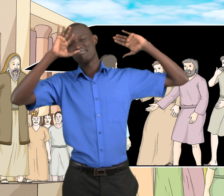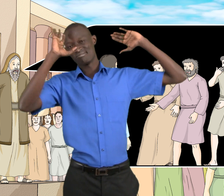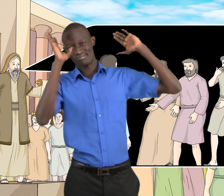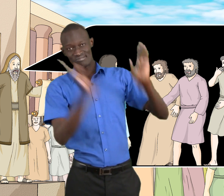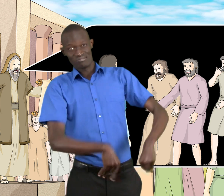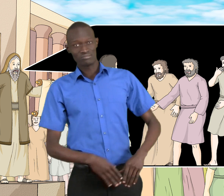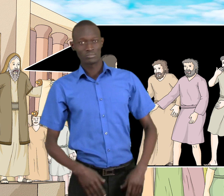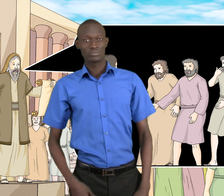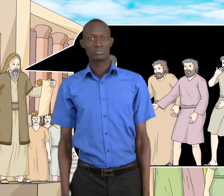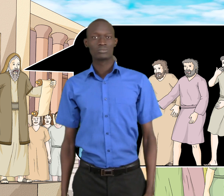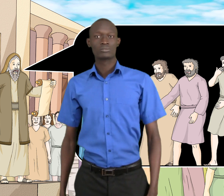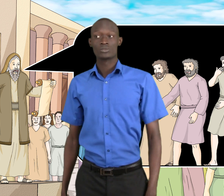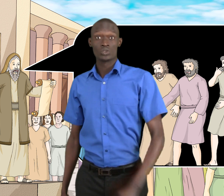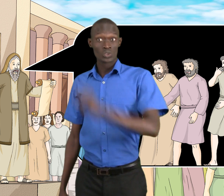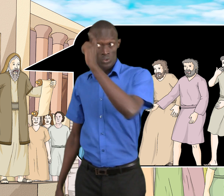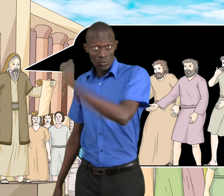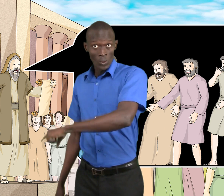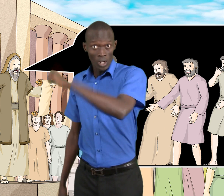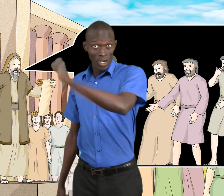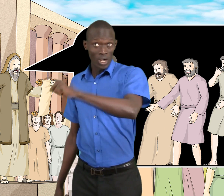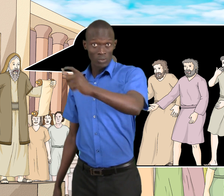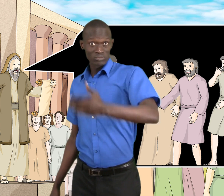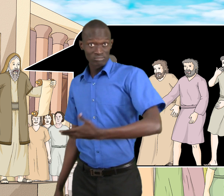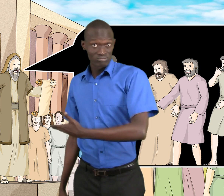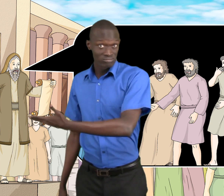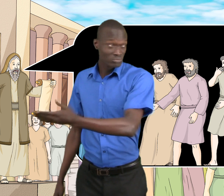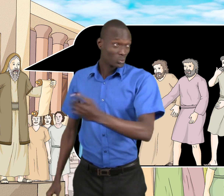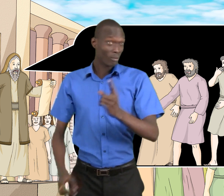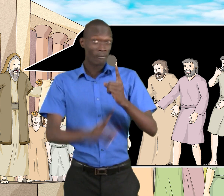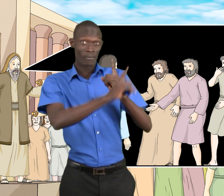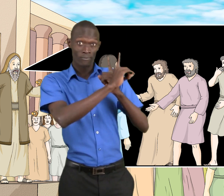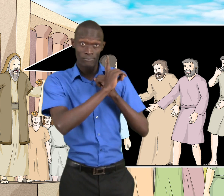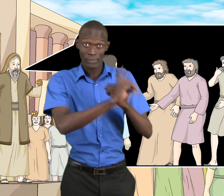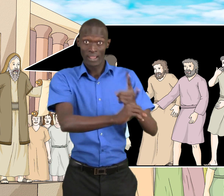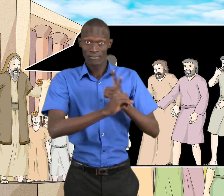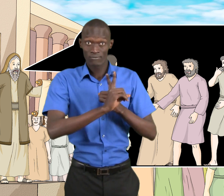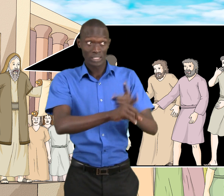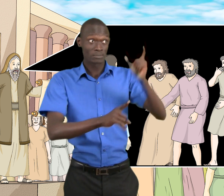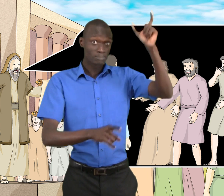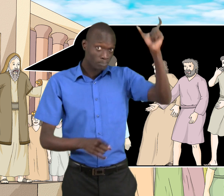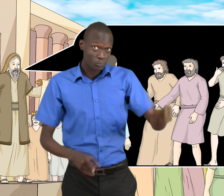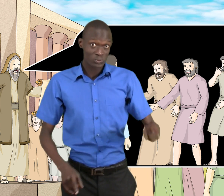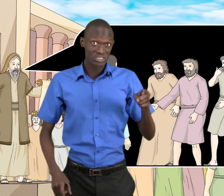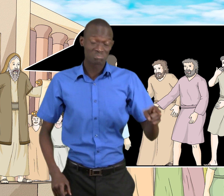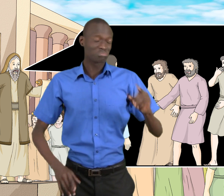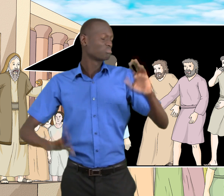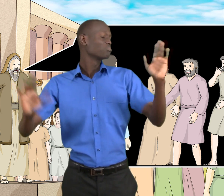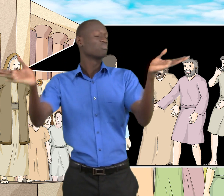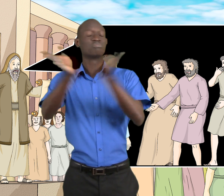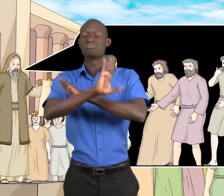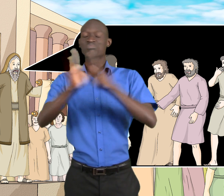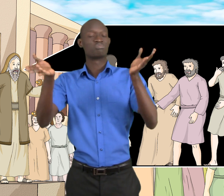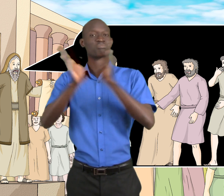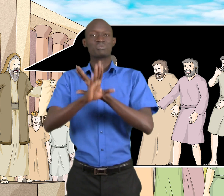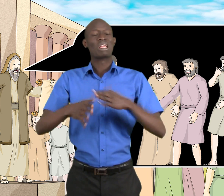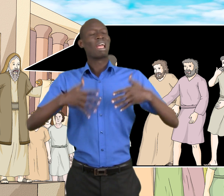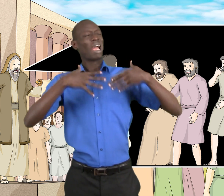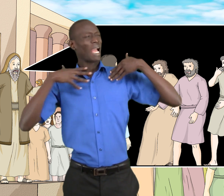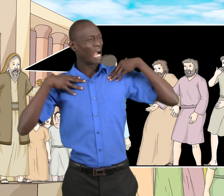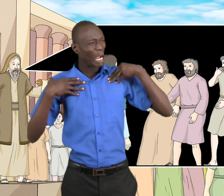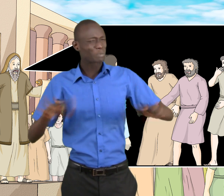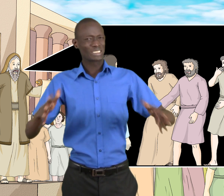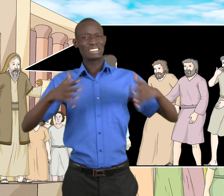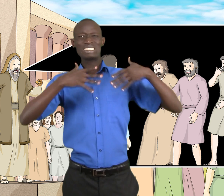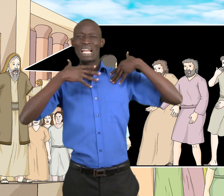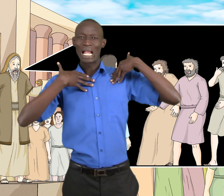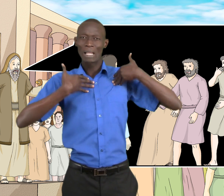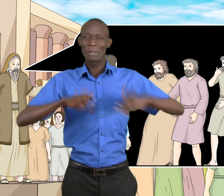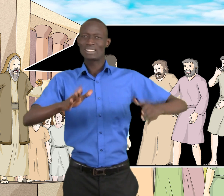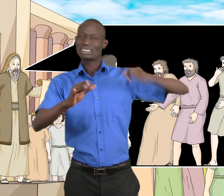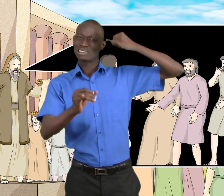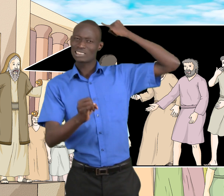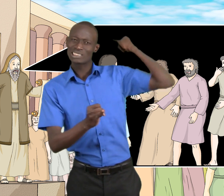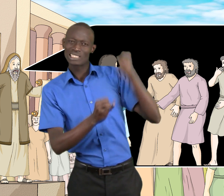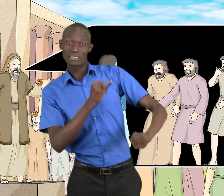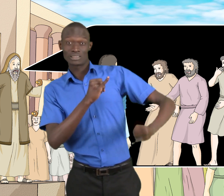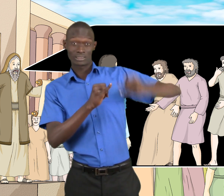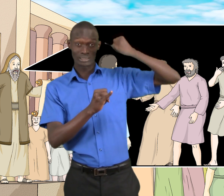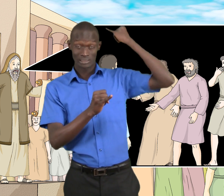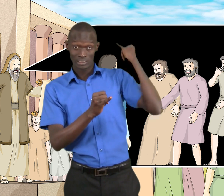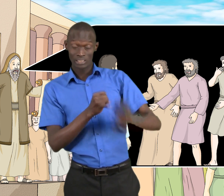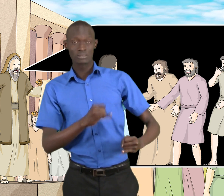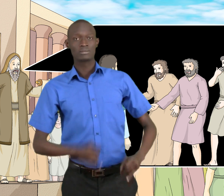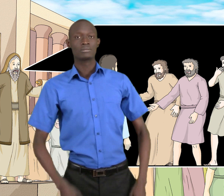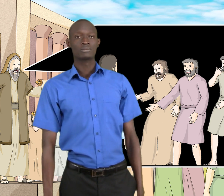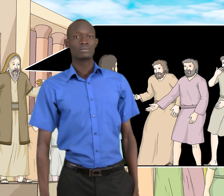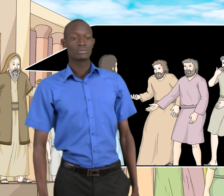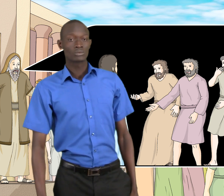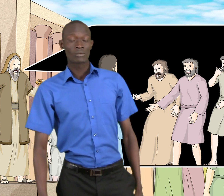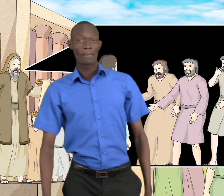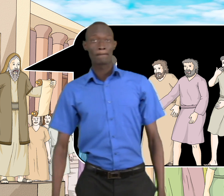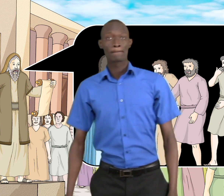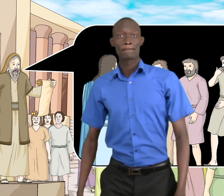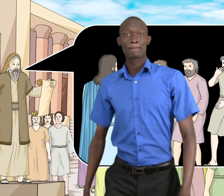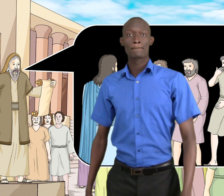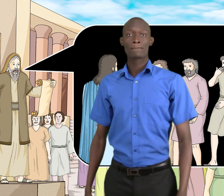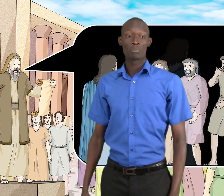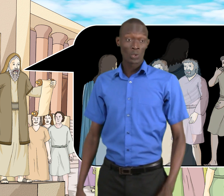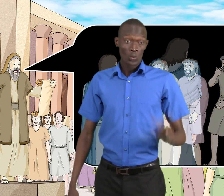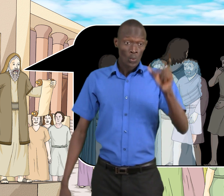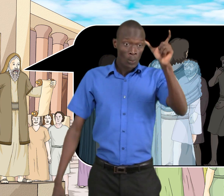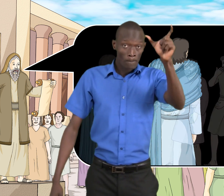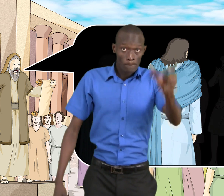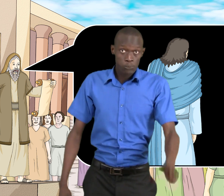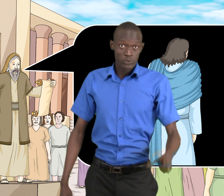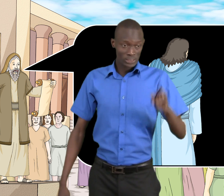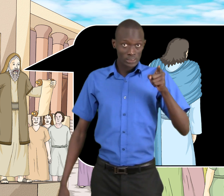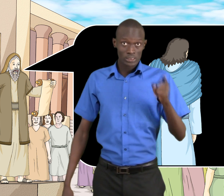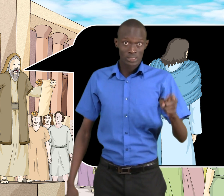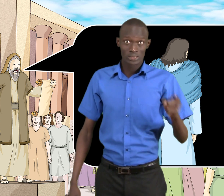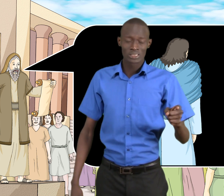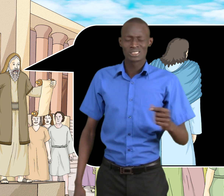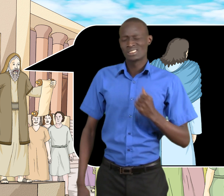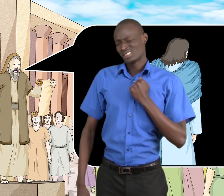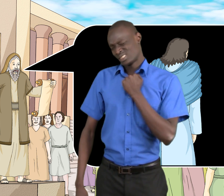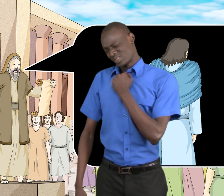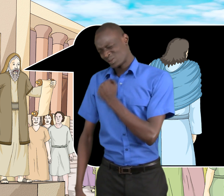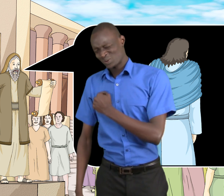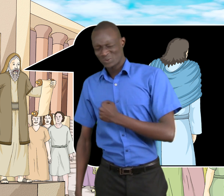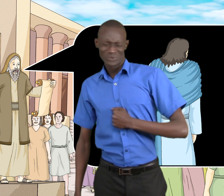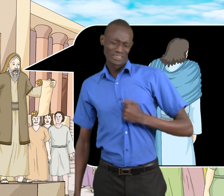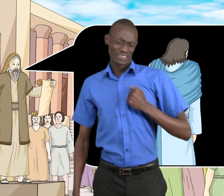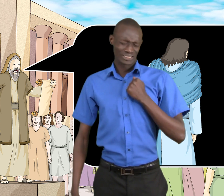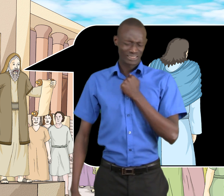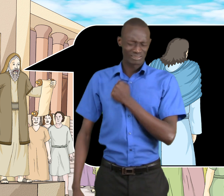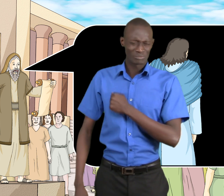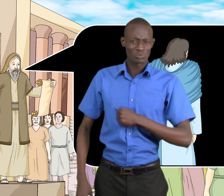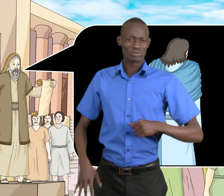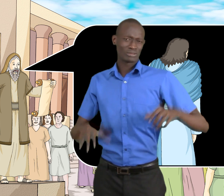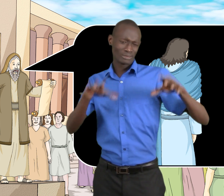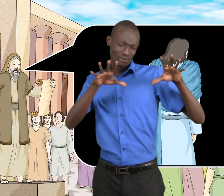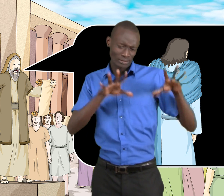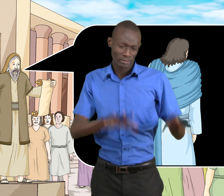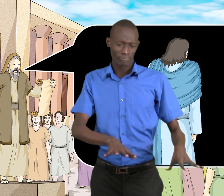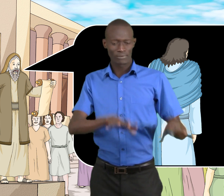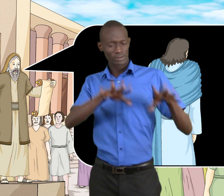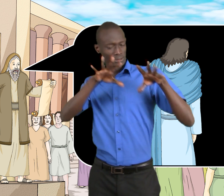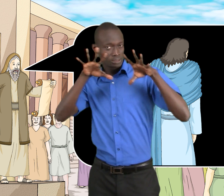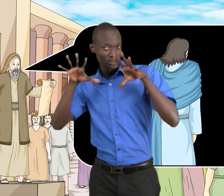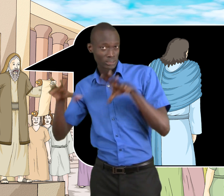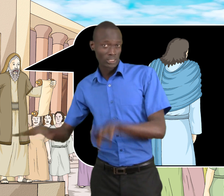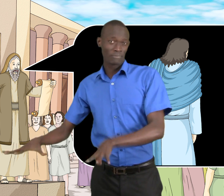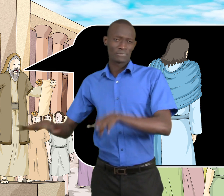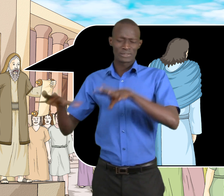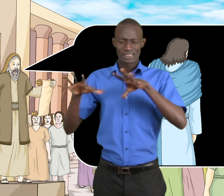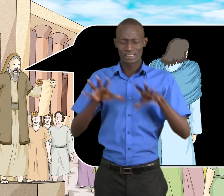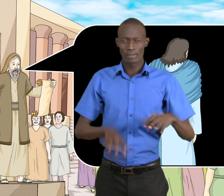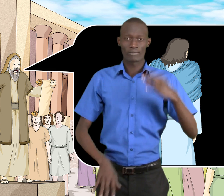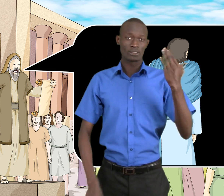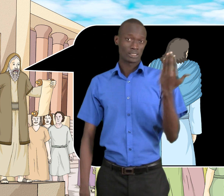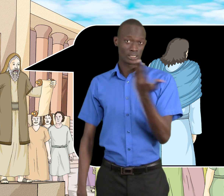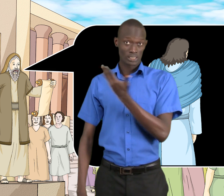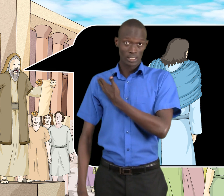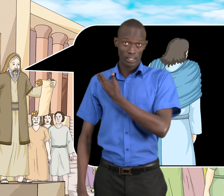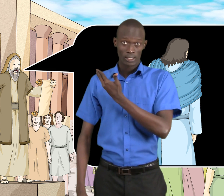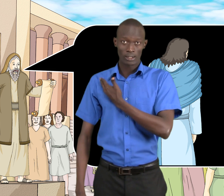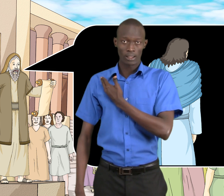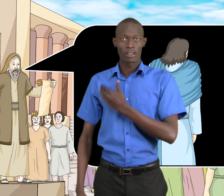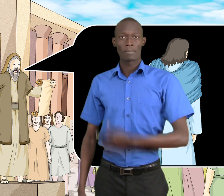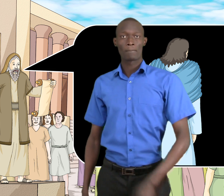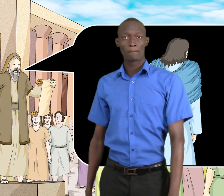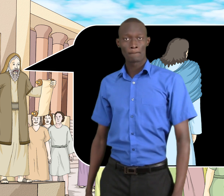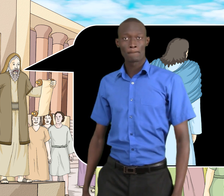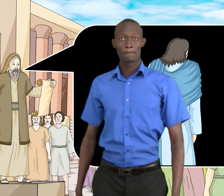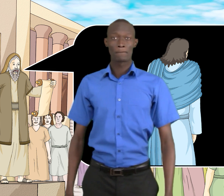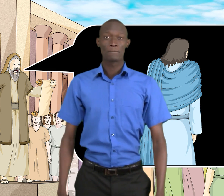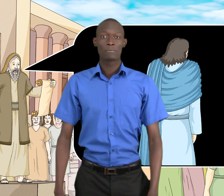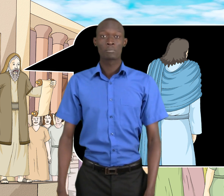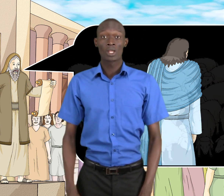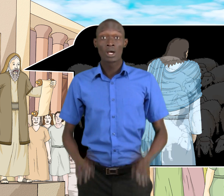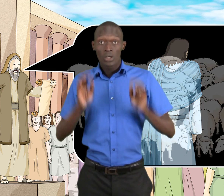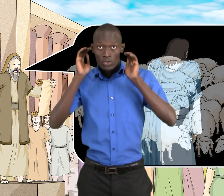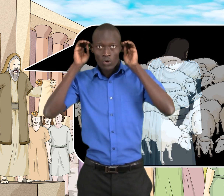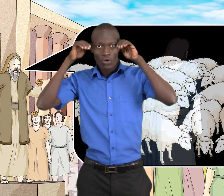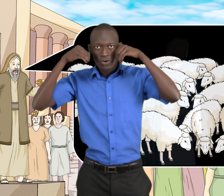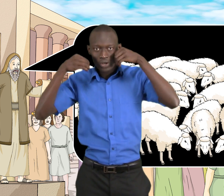But He was pierced for our transgressions, He was crushed for our iniquities; the punishment that brought us peace was upon Him, and by His stripes we are healed.